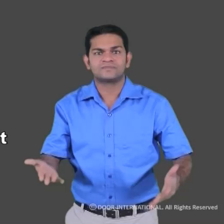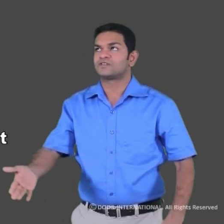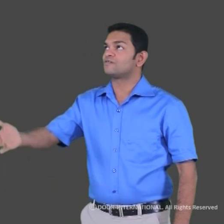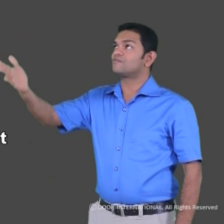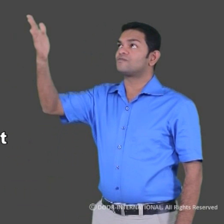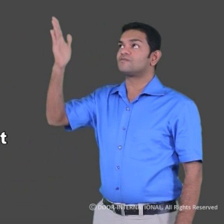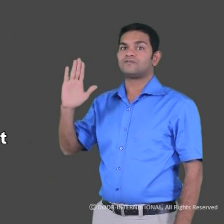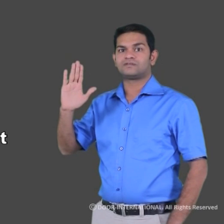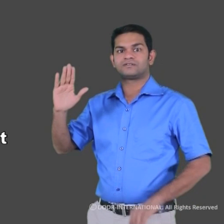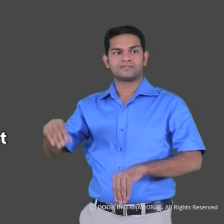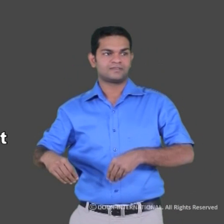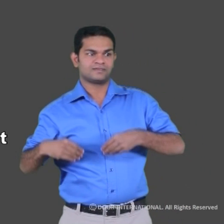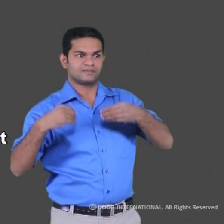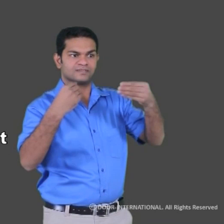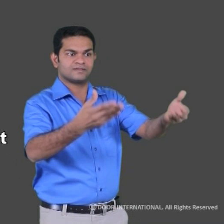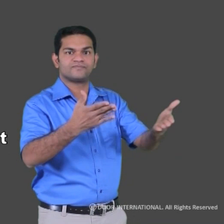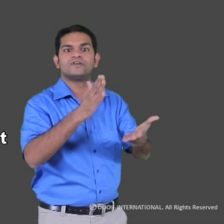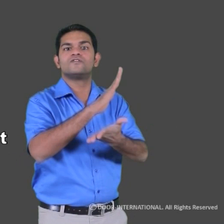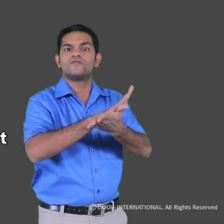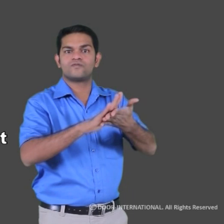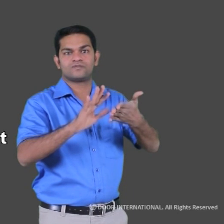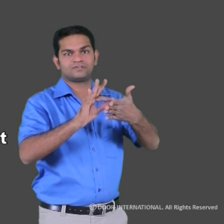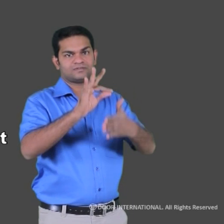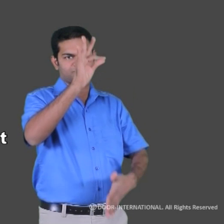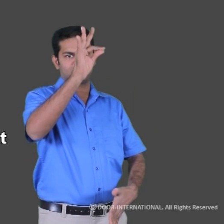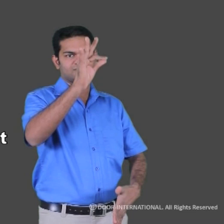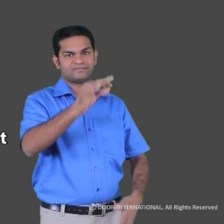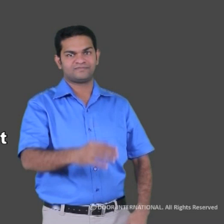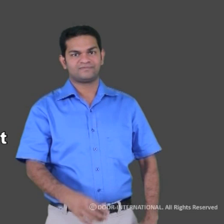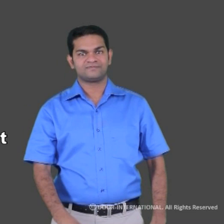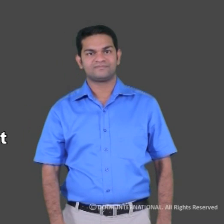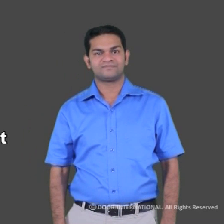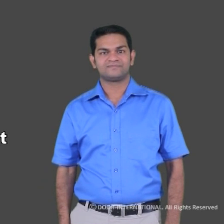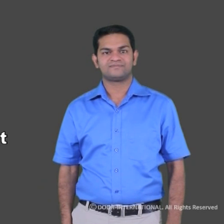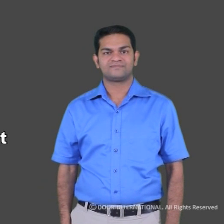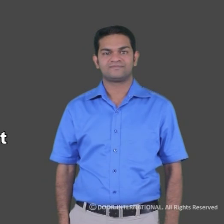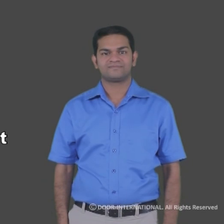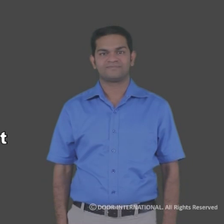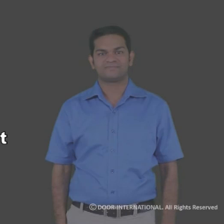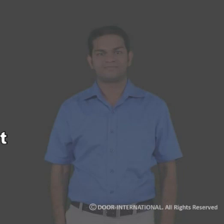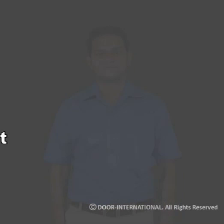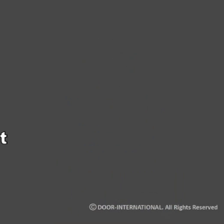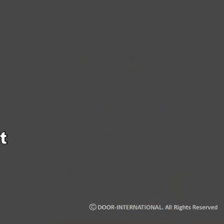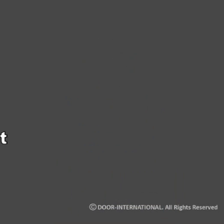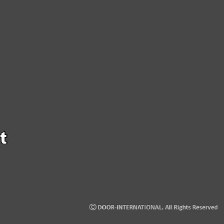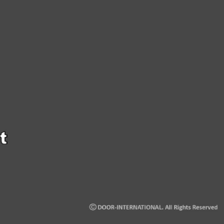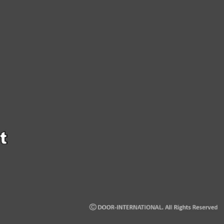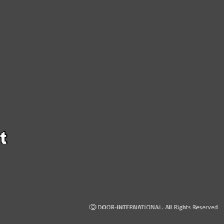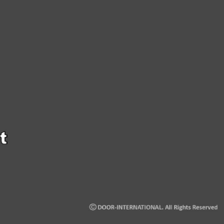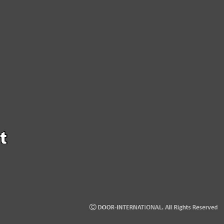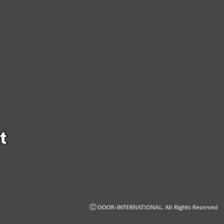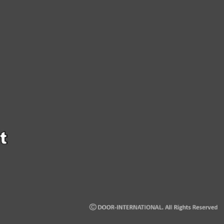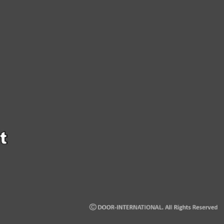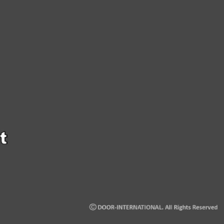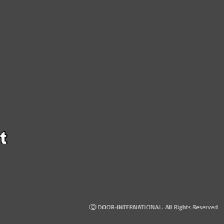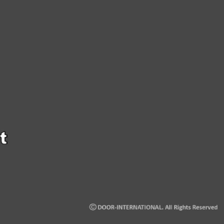God sends the Holy Spirit